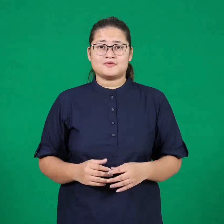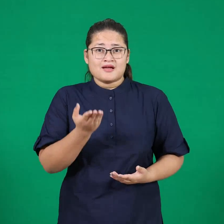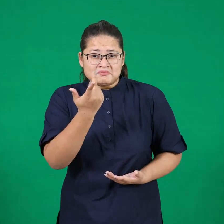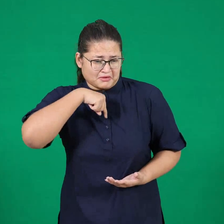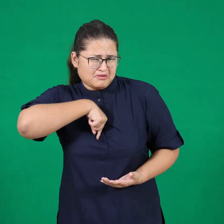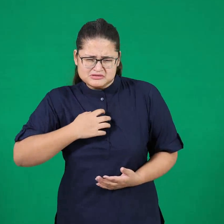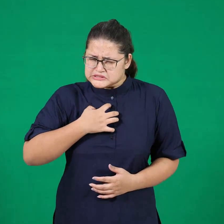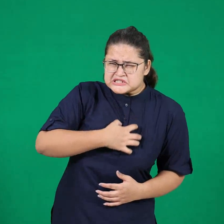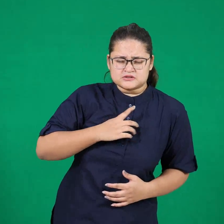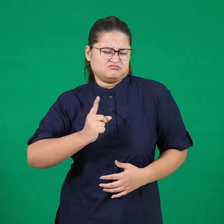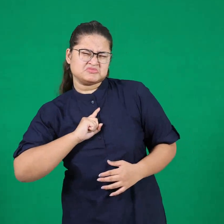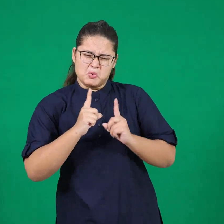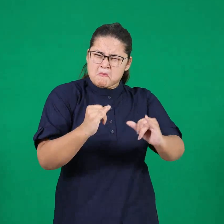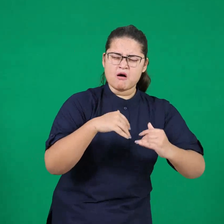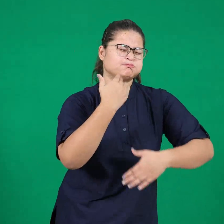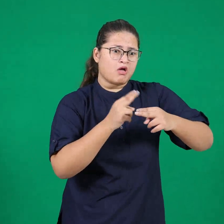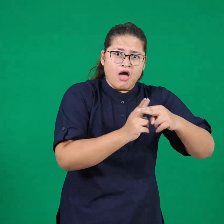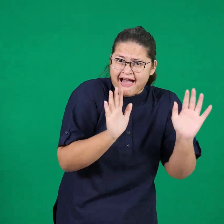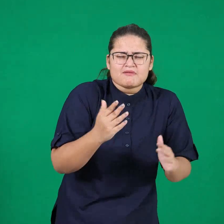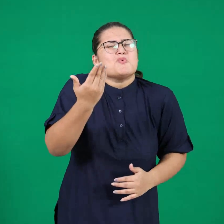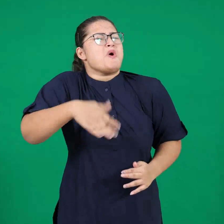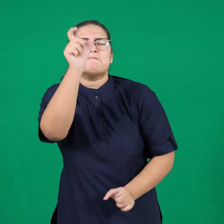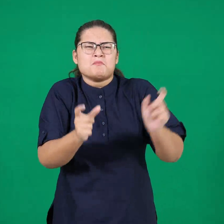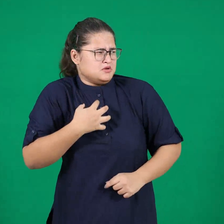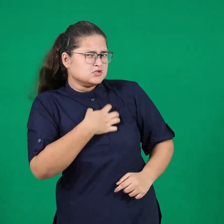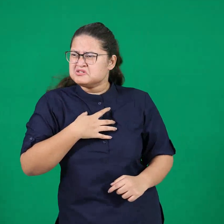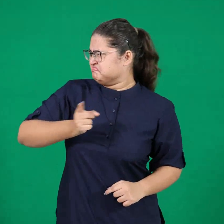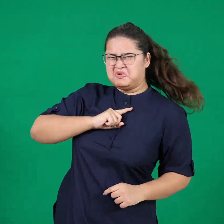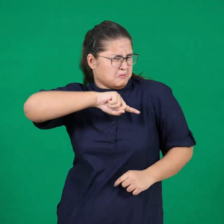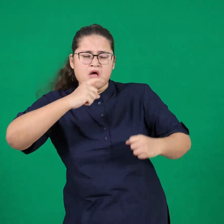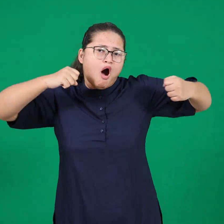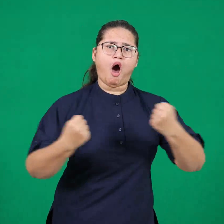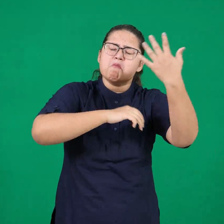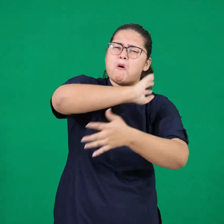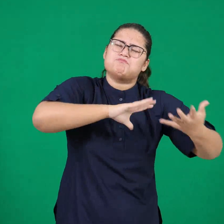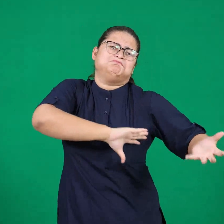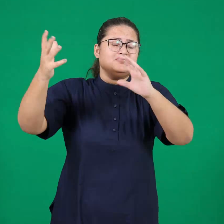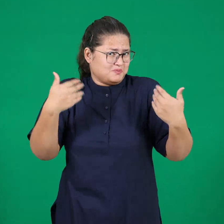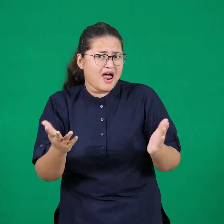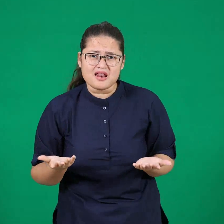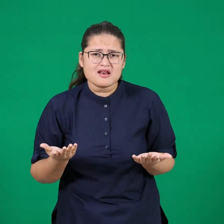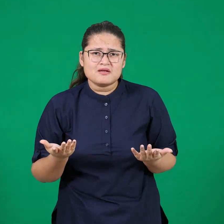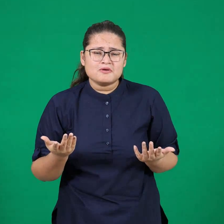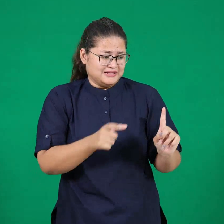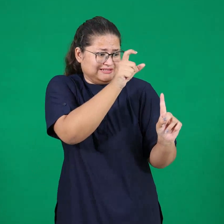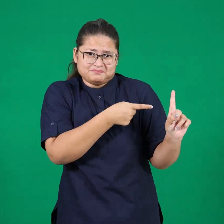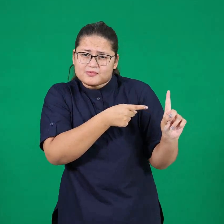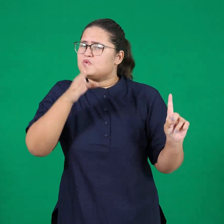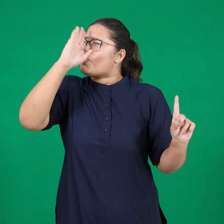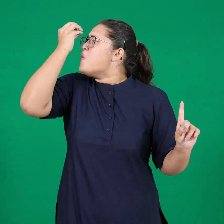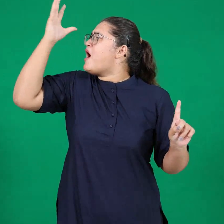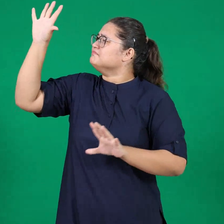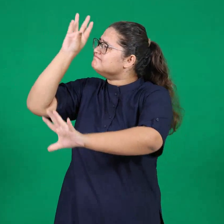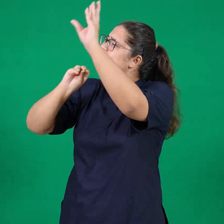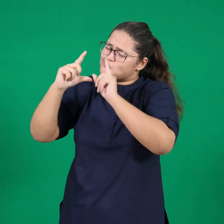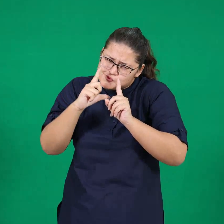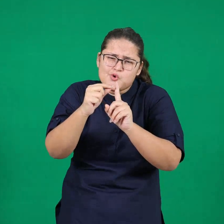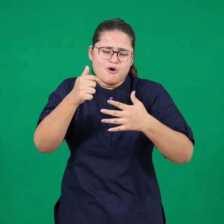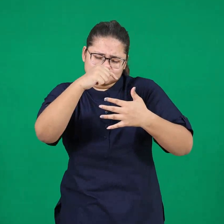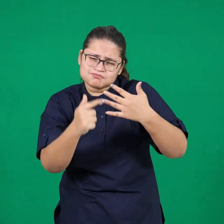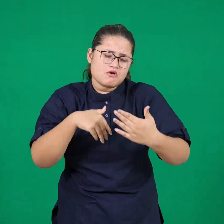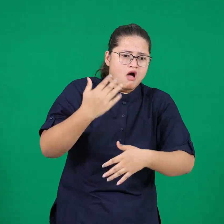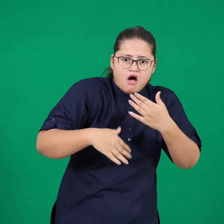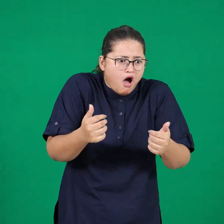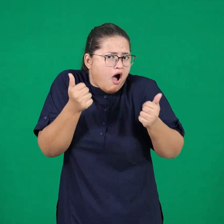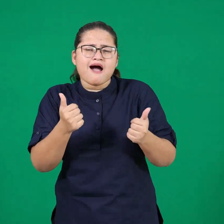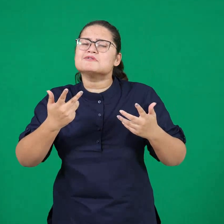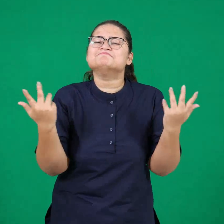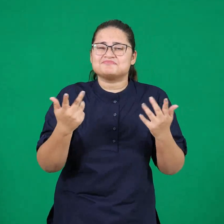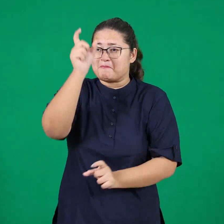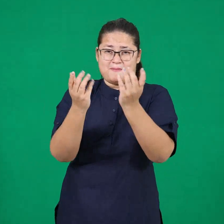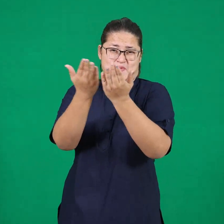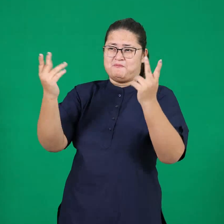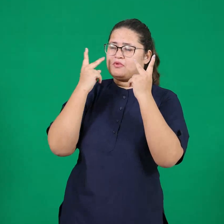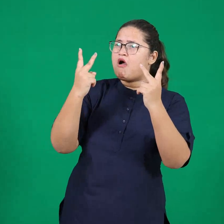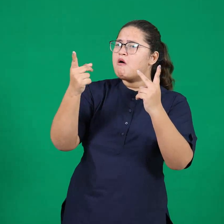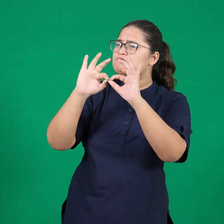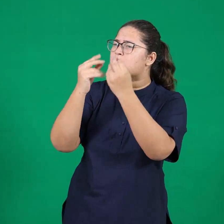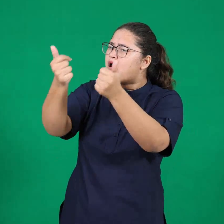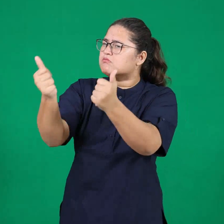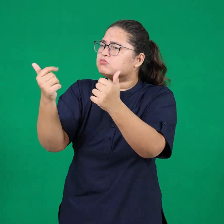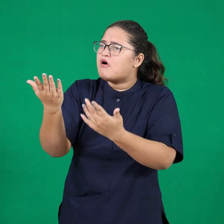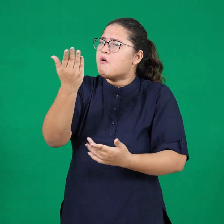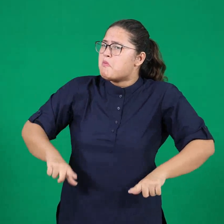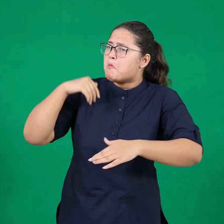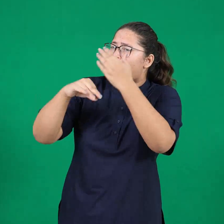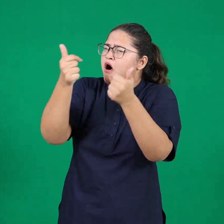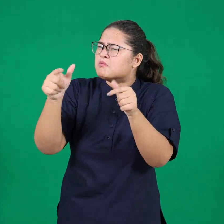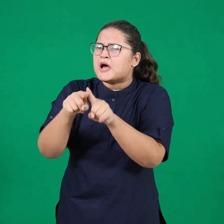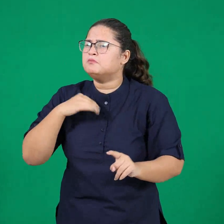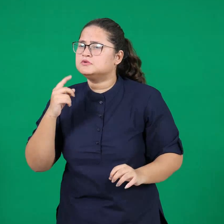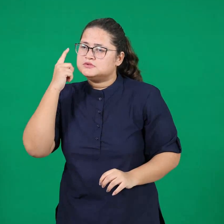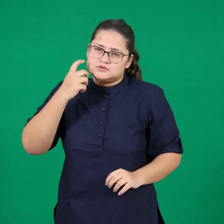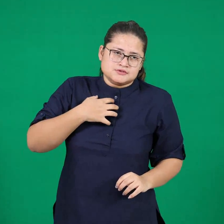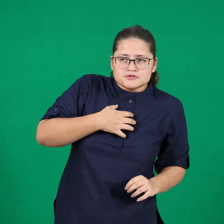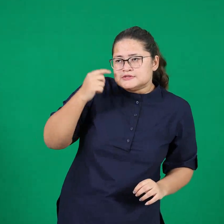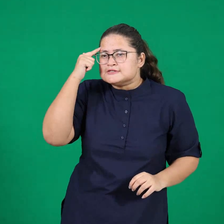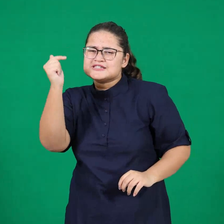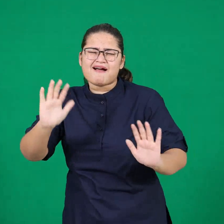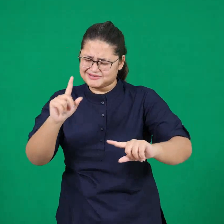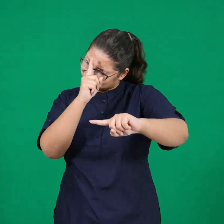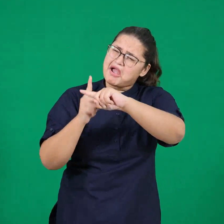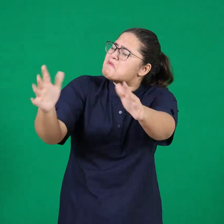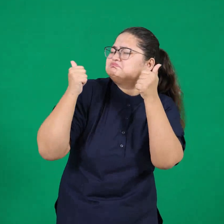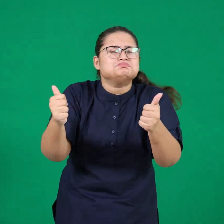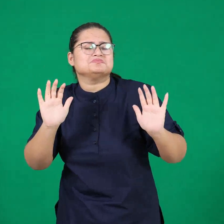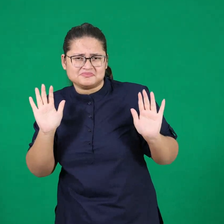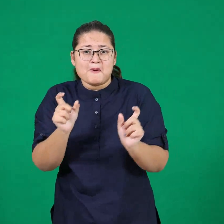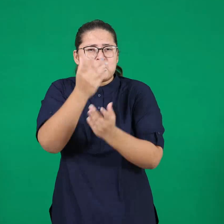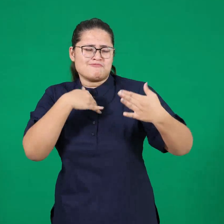For where jealousy and selfish ambition exist, there will be disorder and every evil practice.